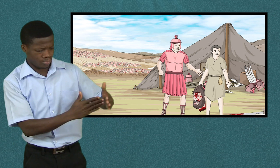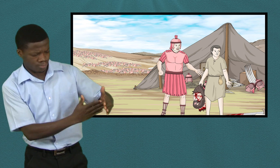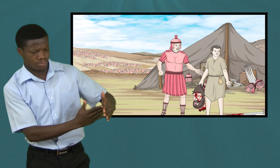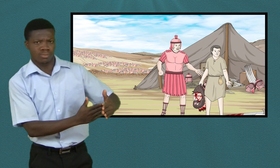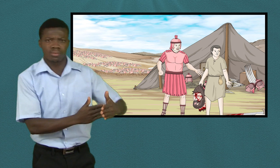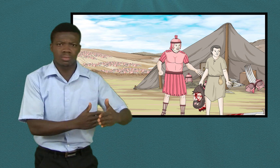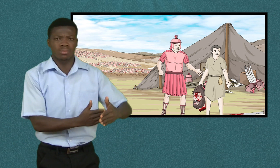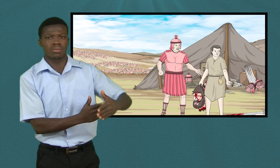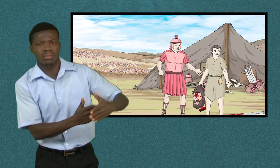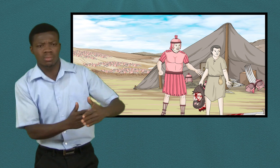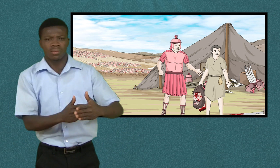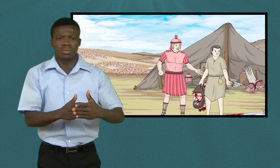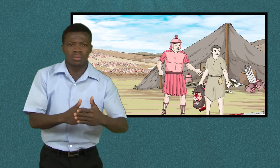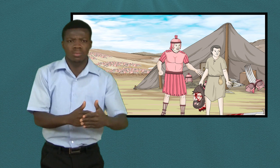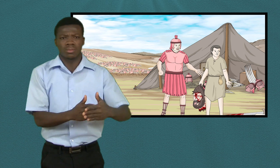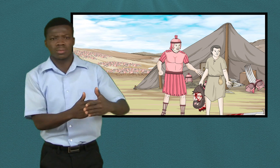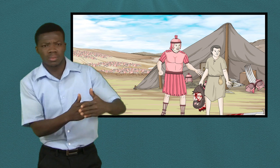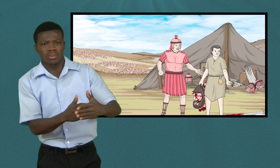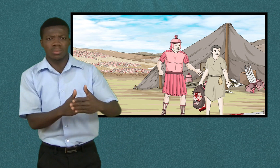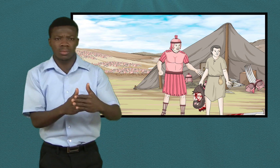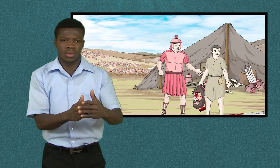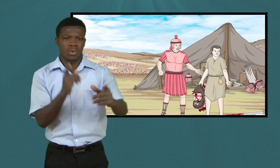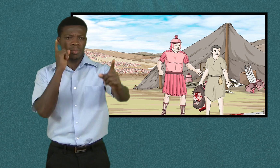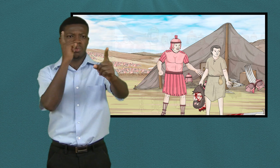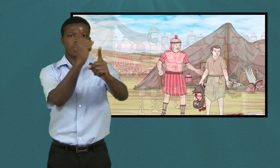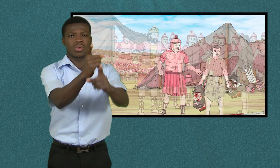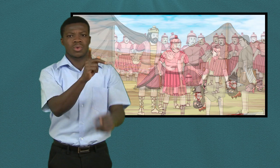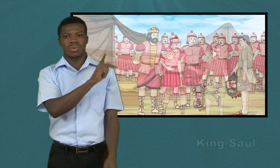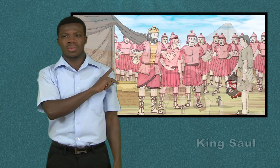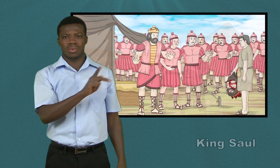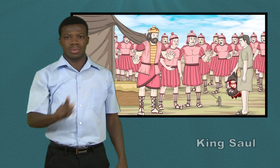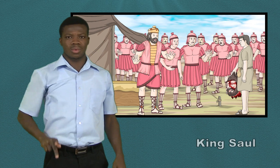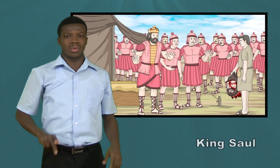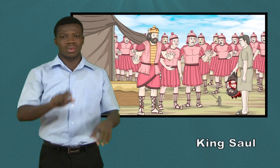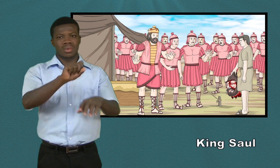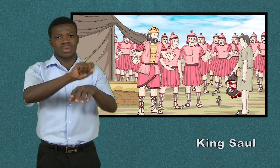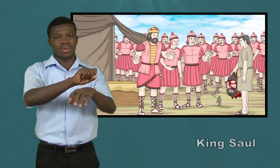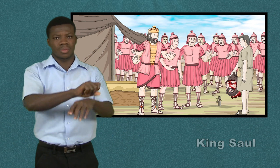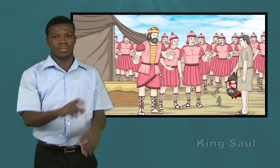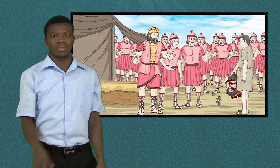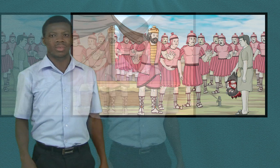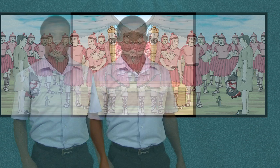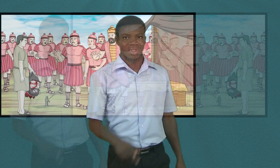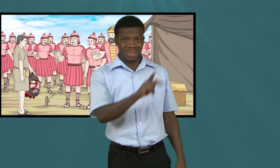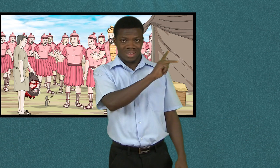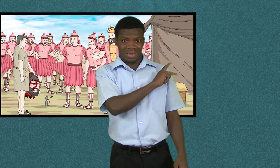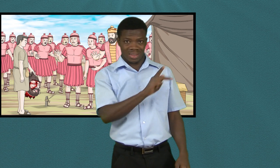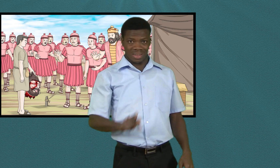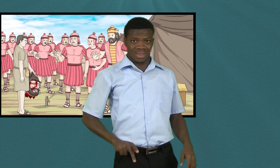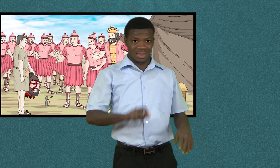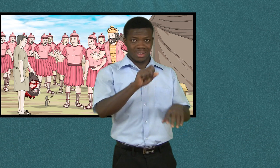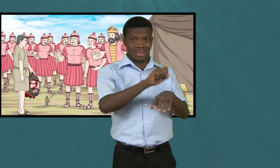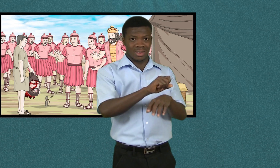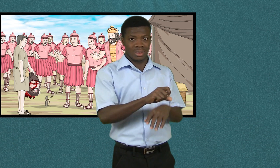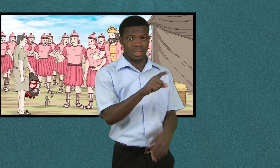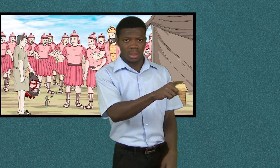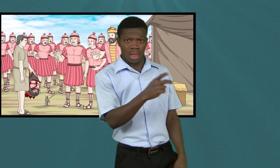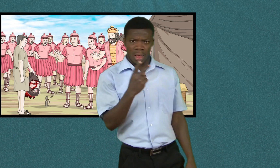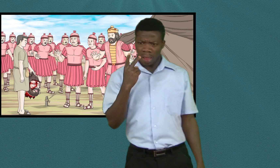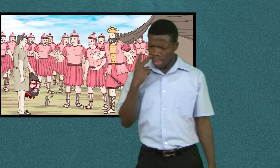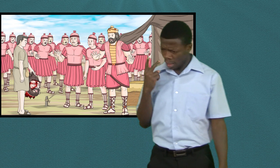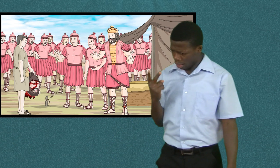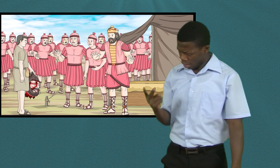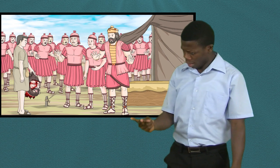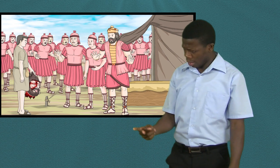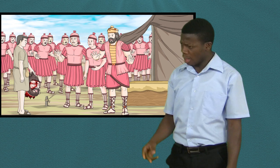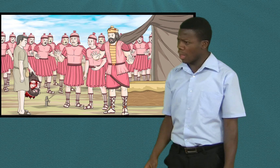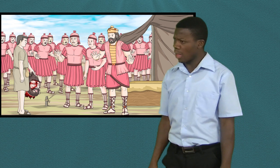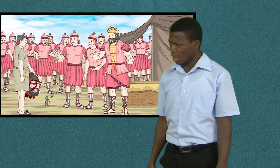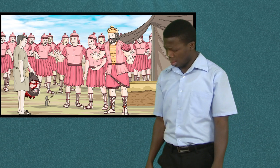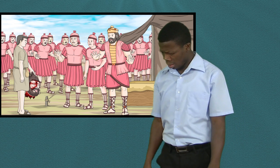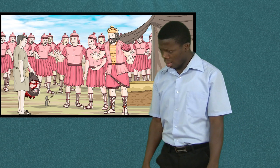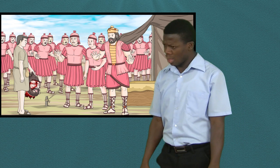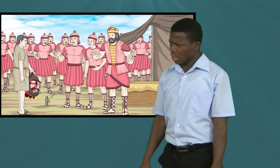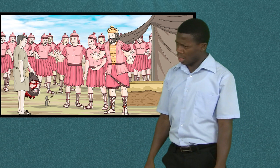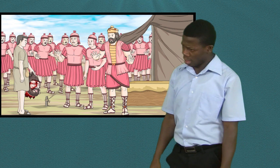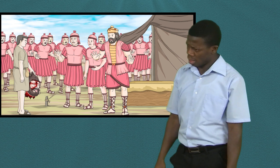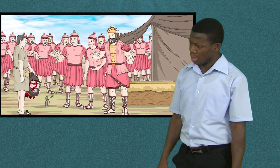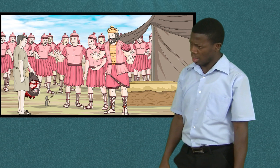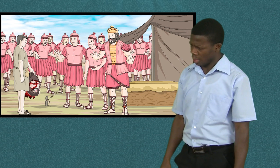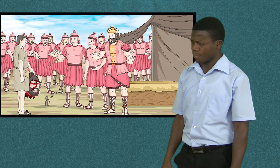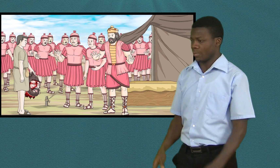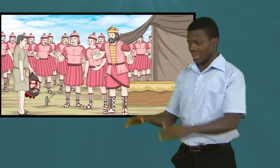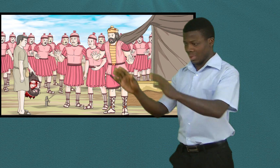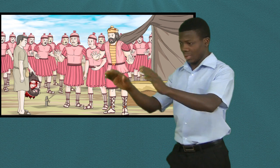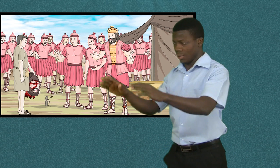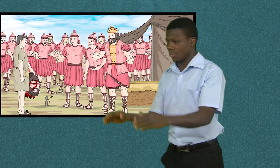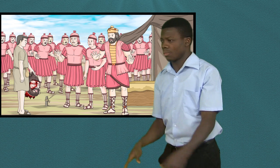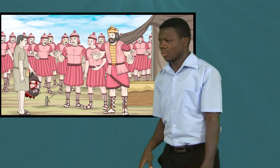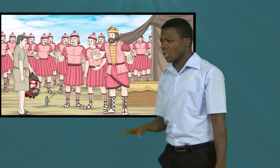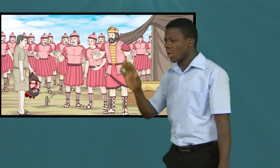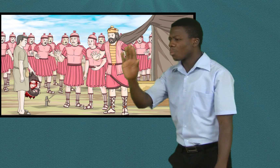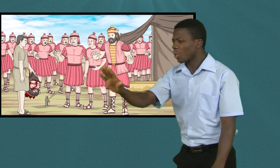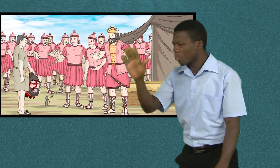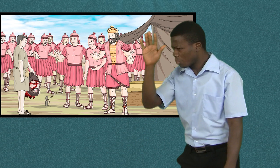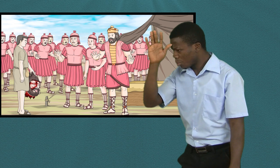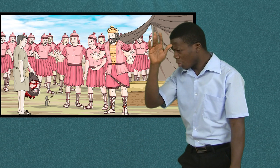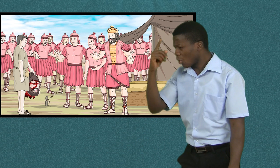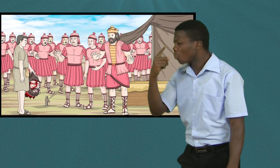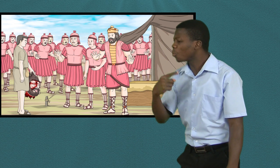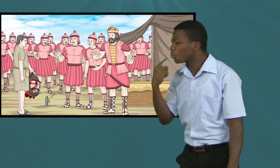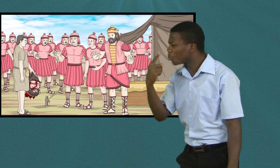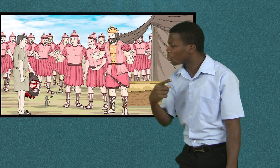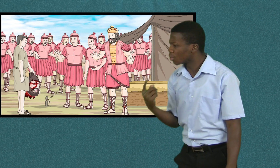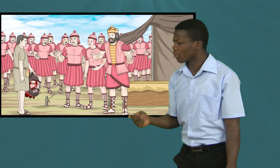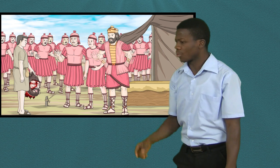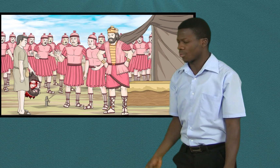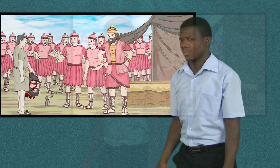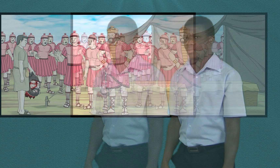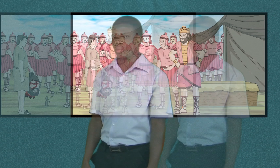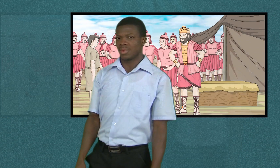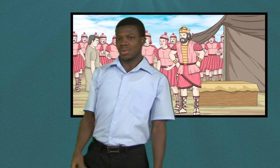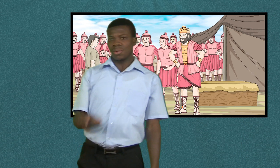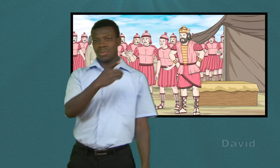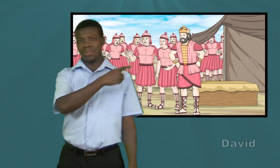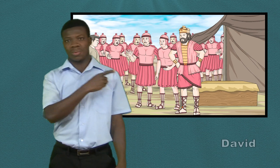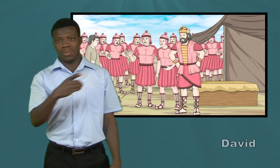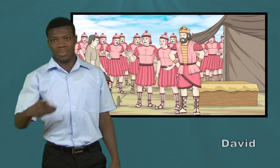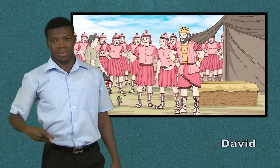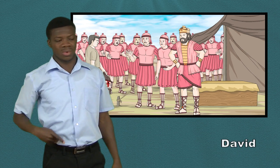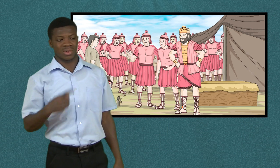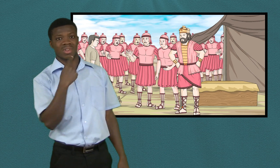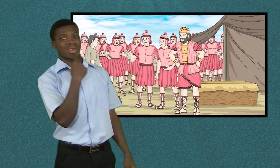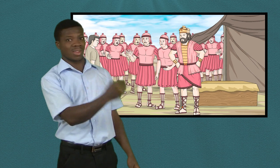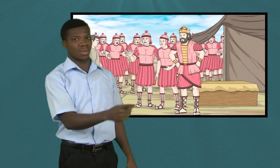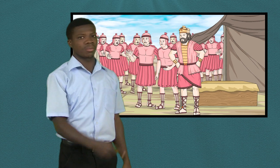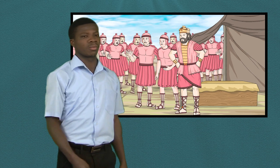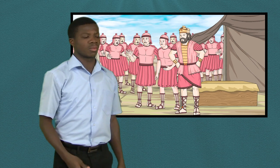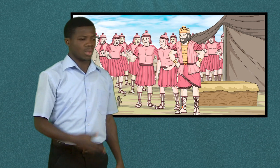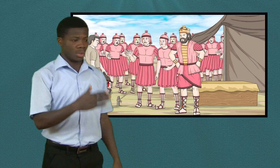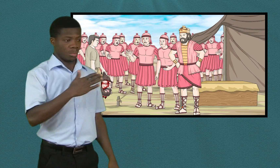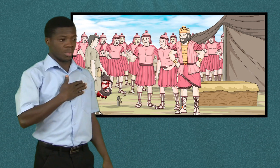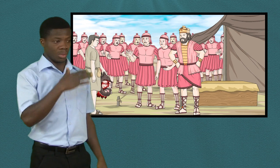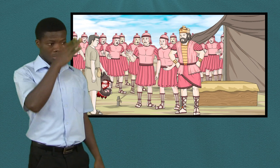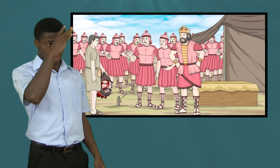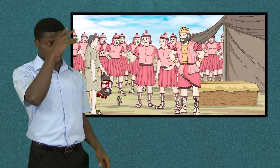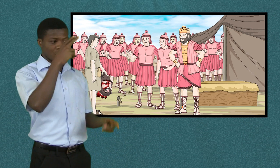“Whose son are you, young man?” asked Saul.